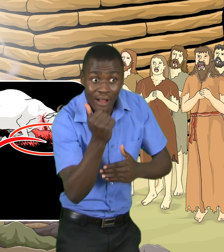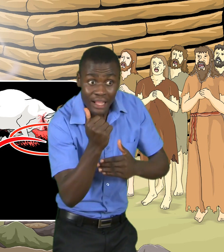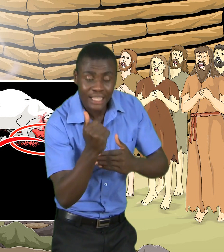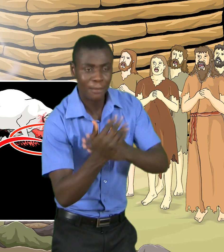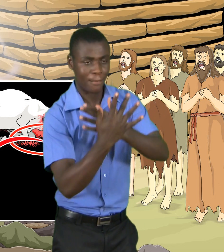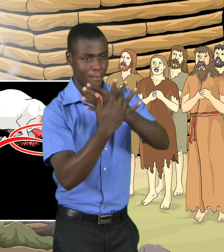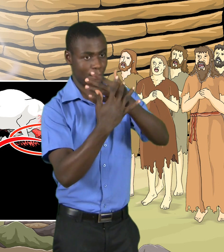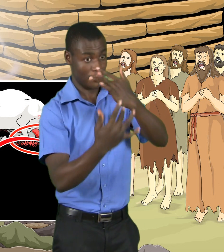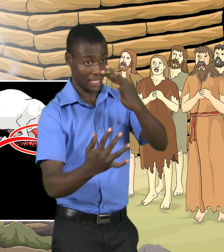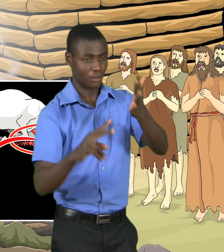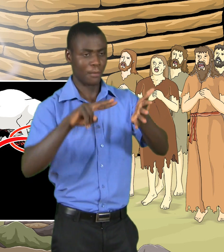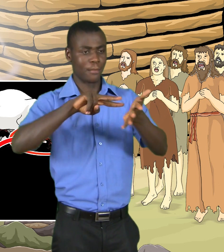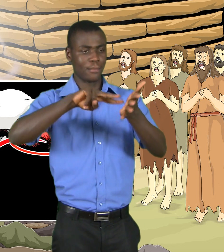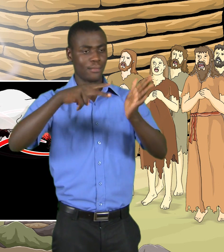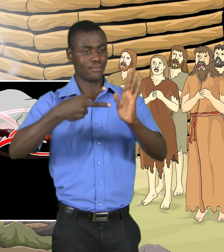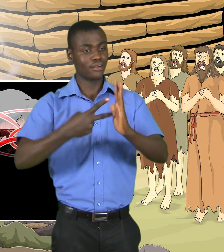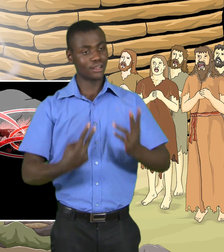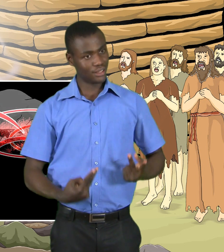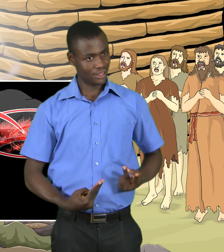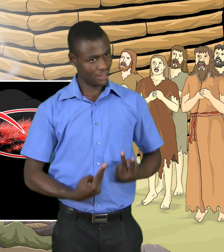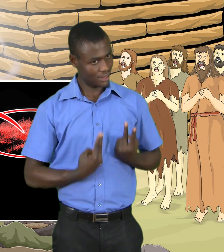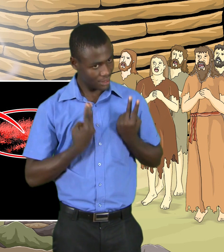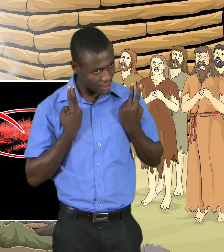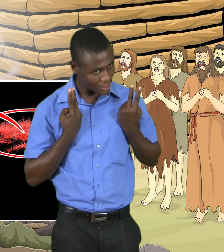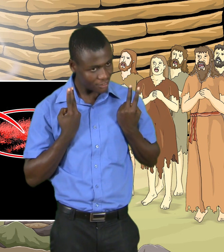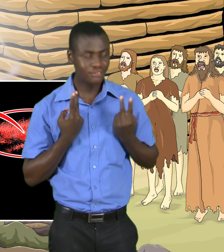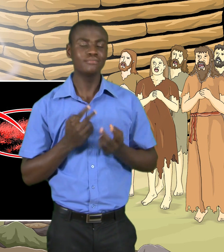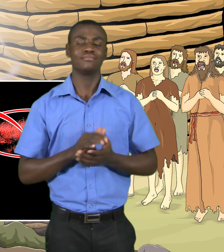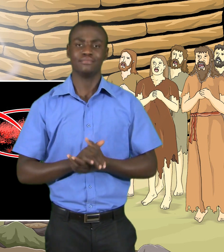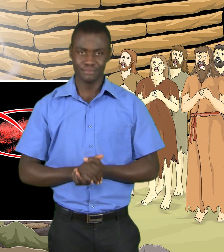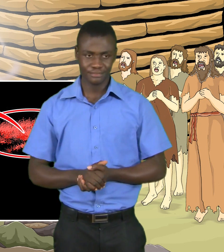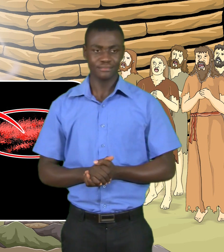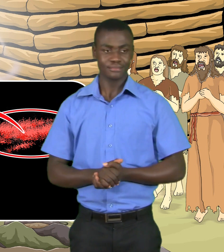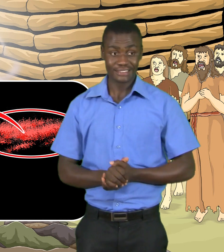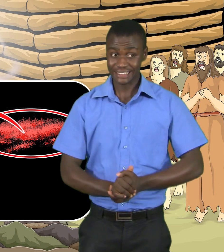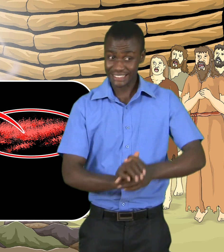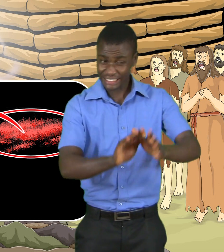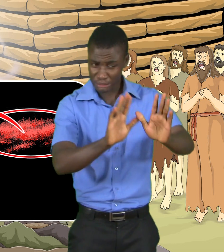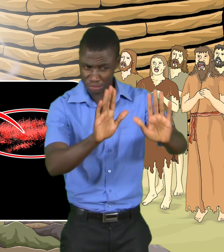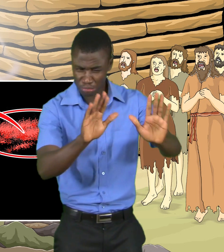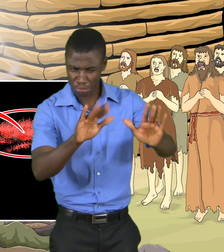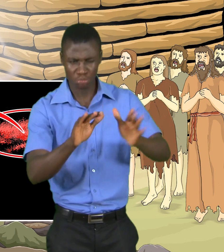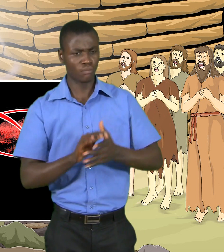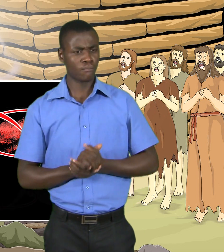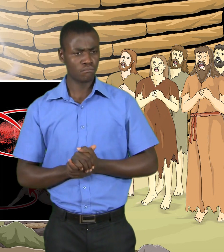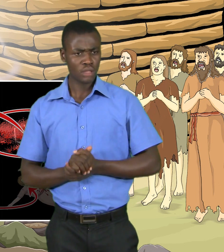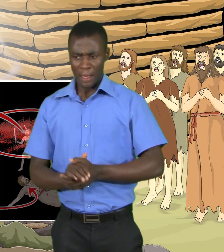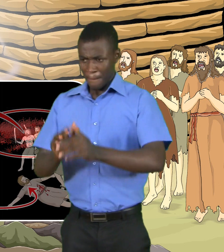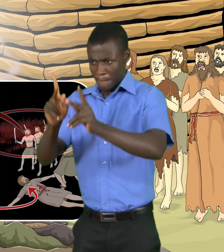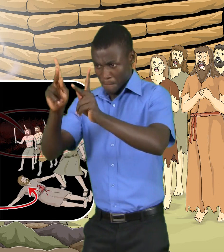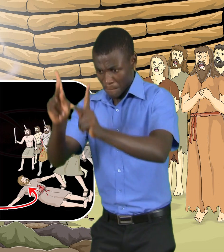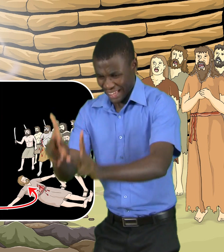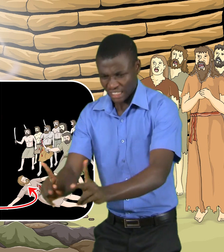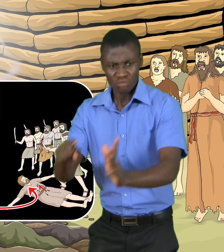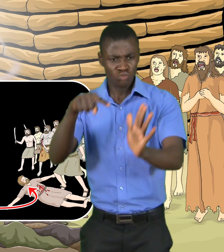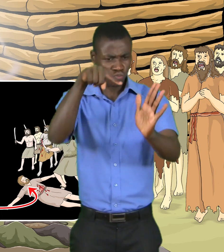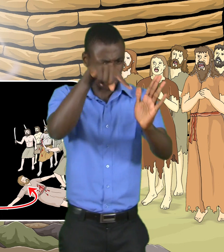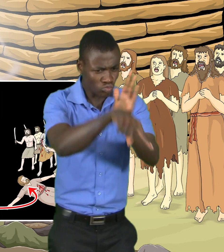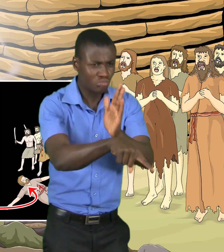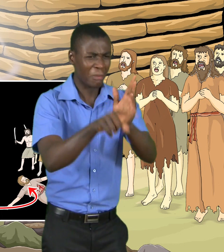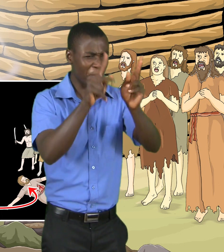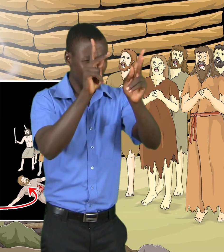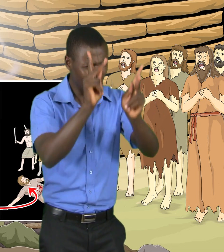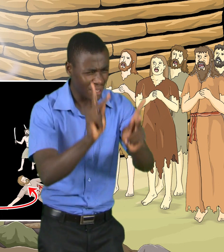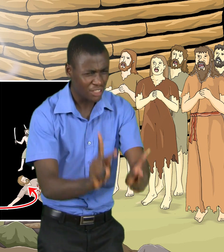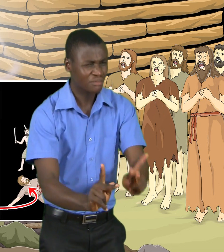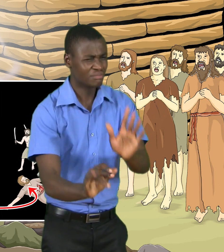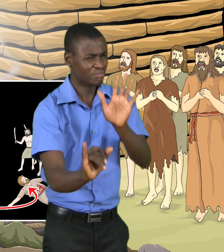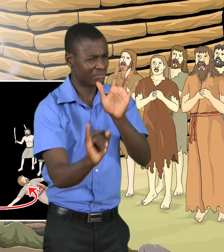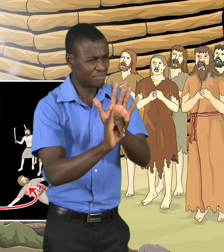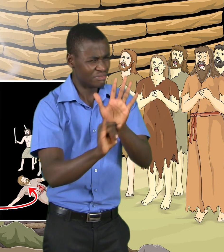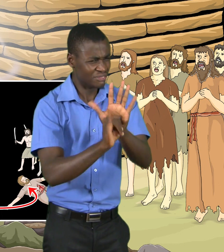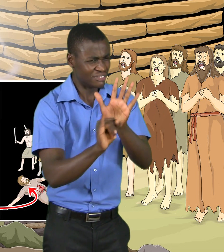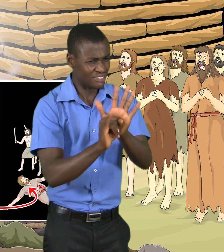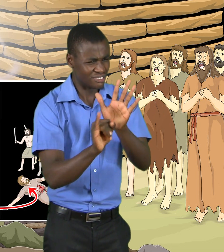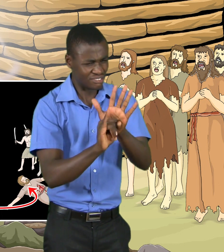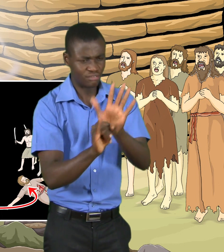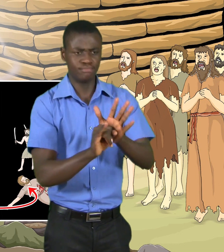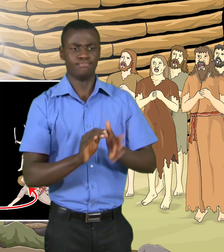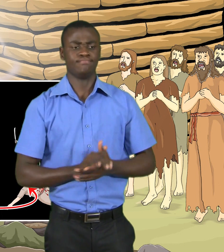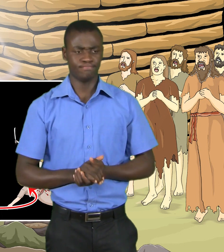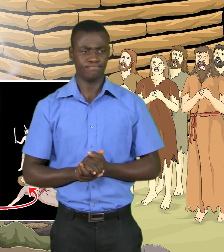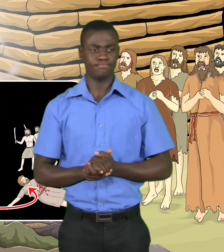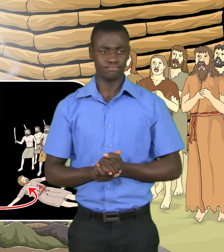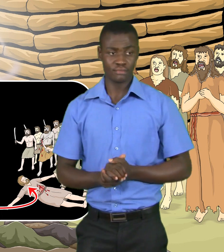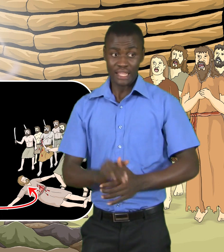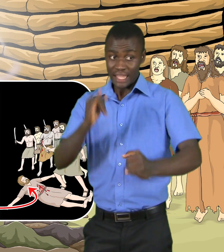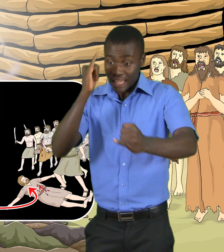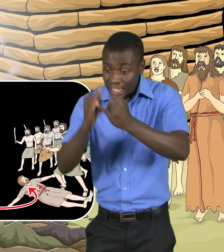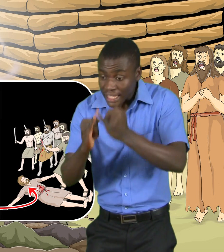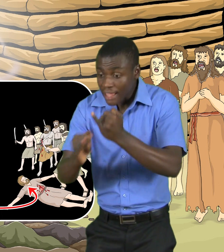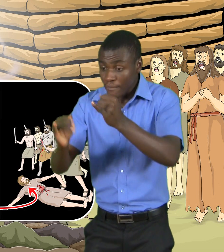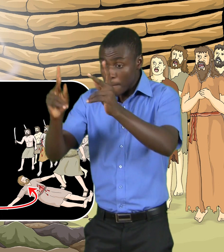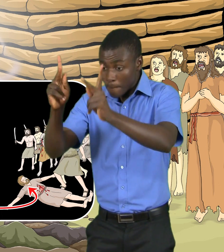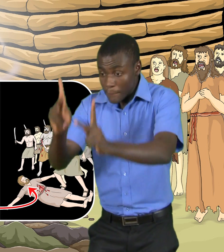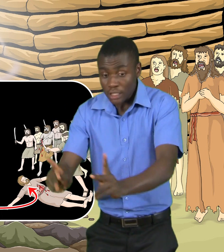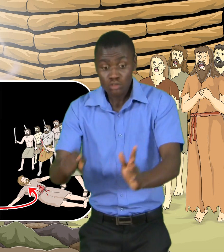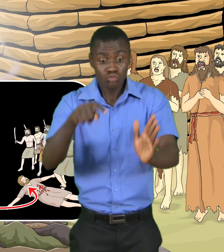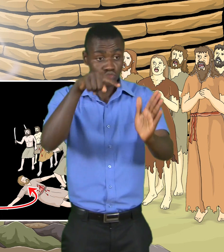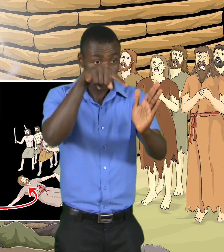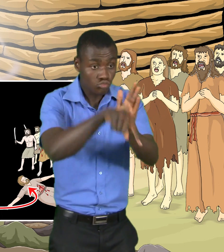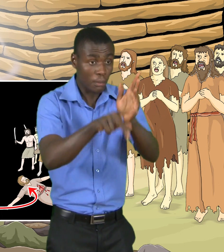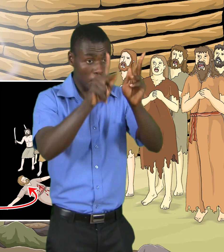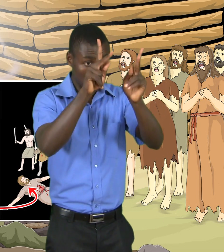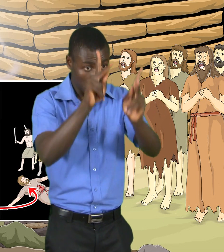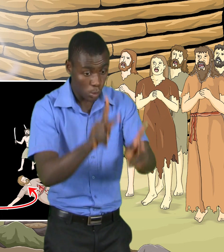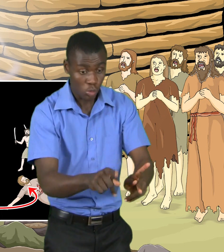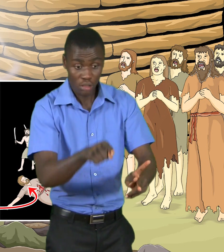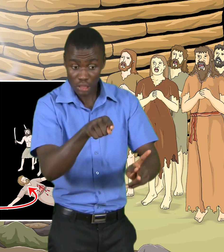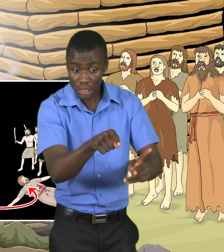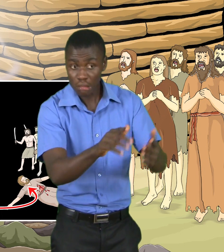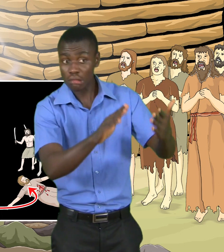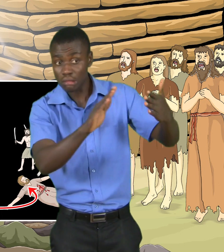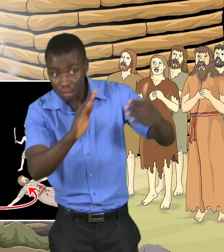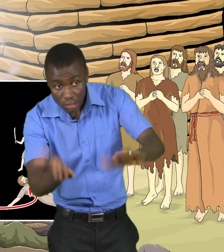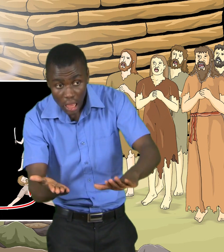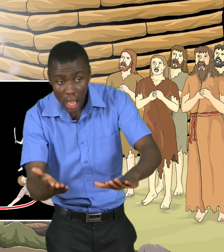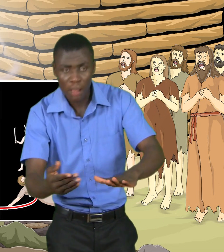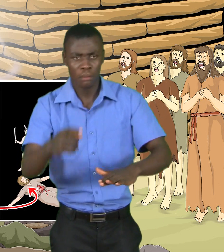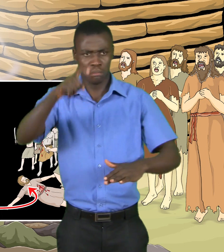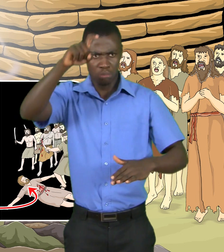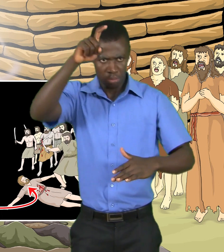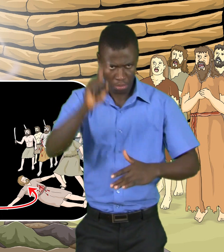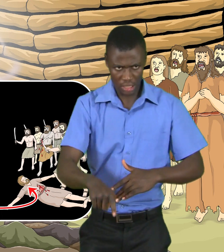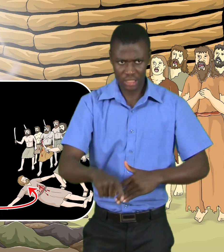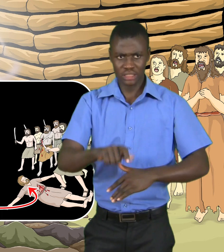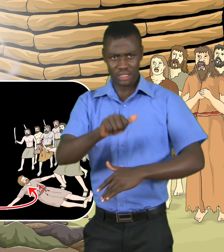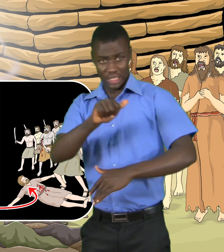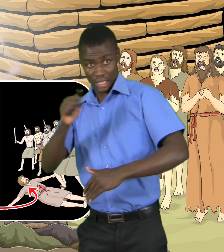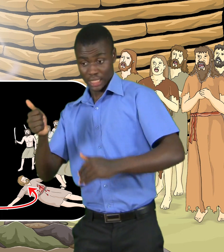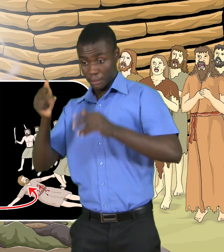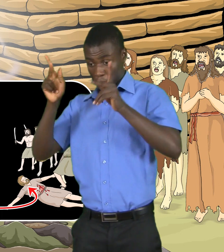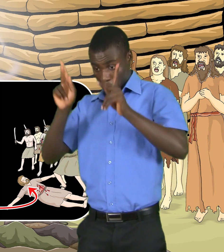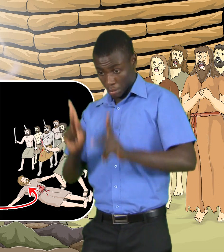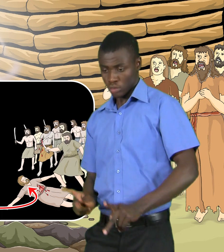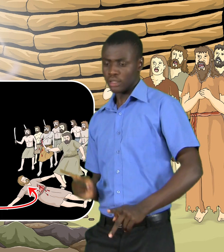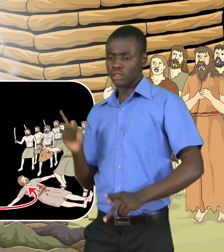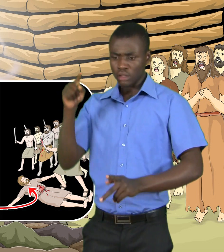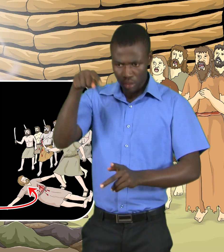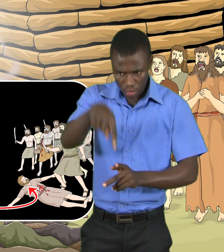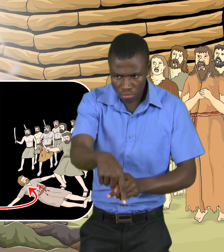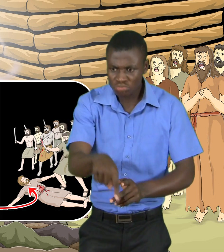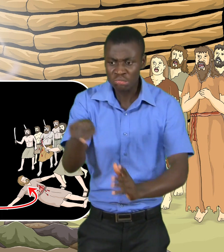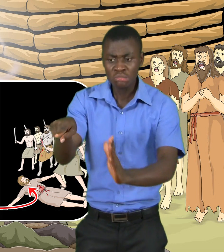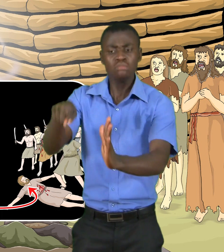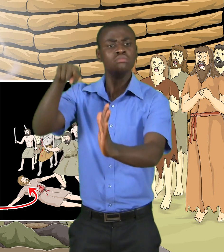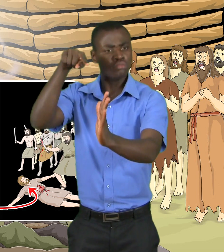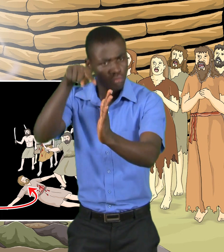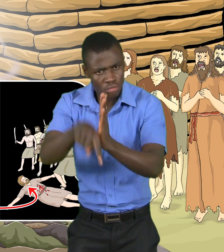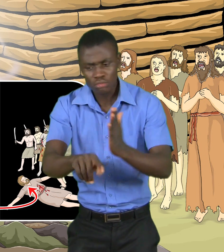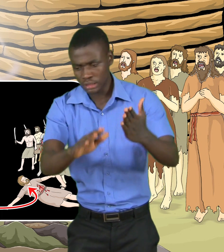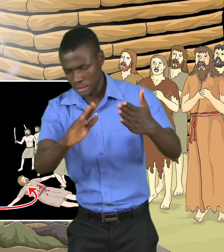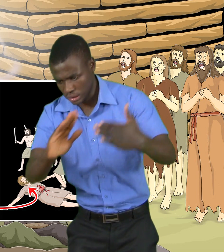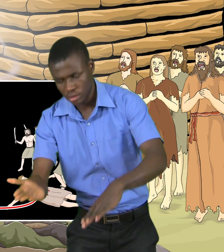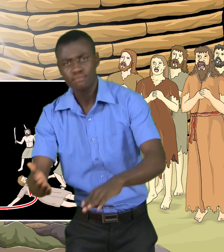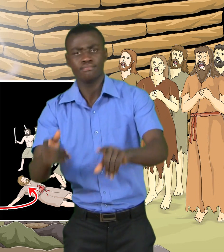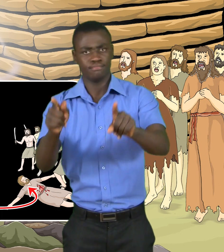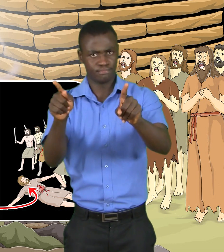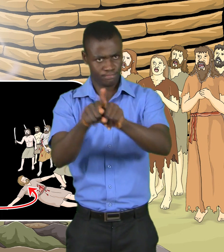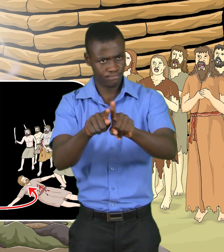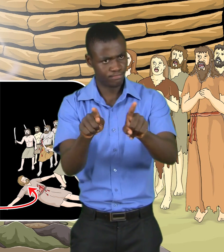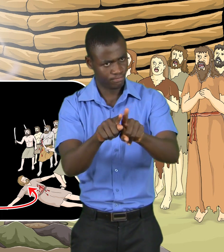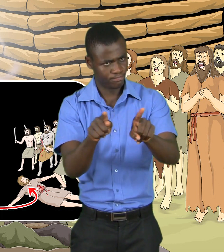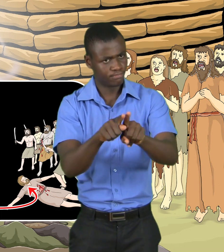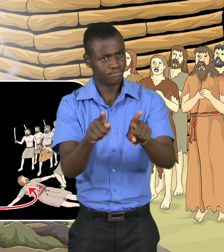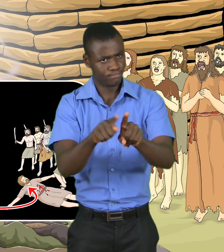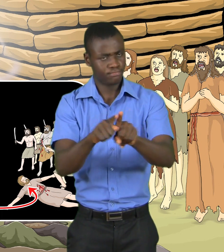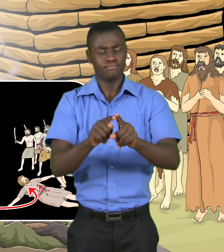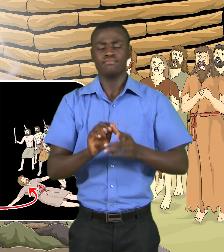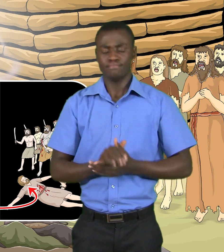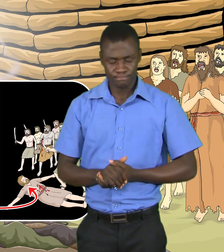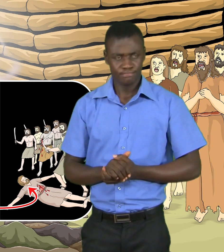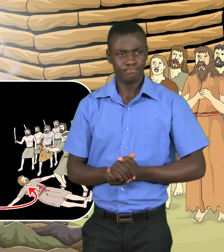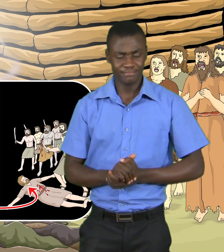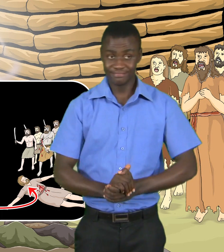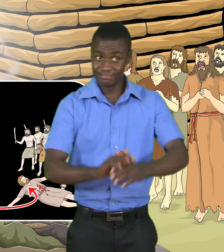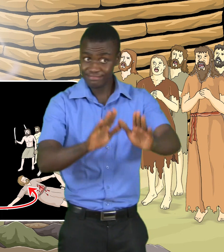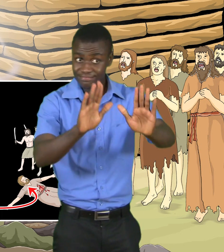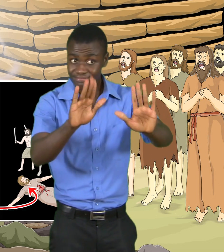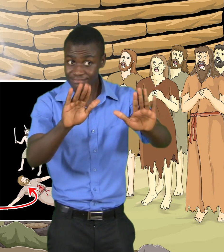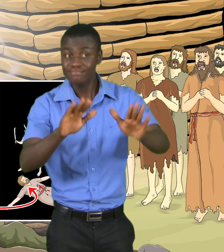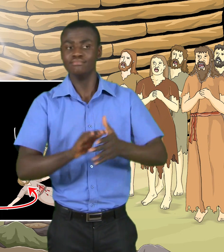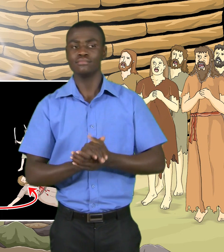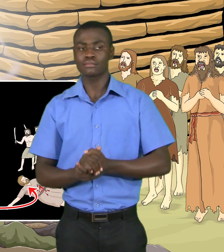And surely I will require the life of any man or beast by whose hand your lifeblood is shed.